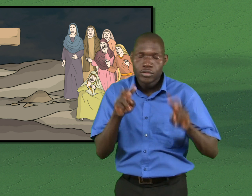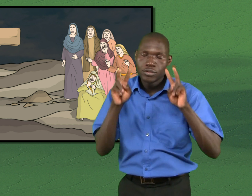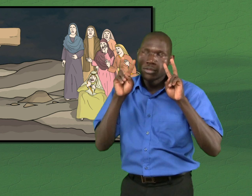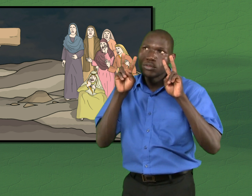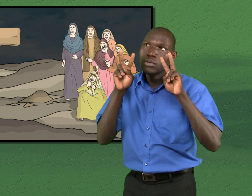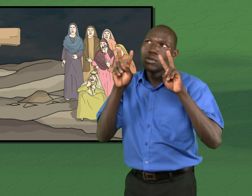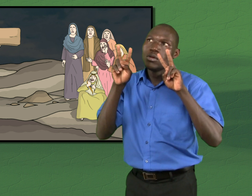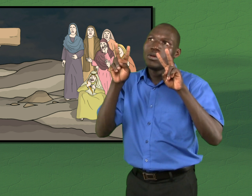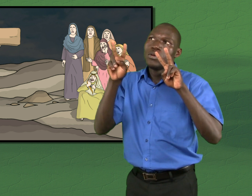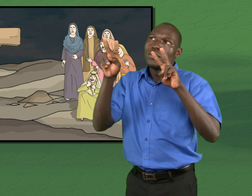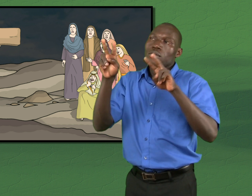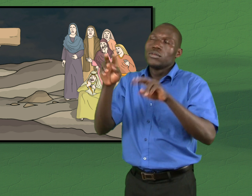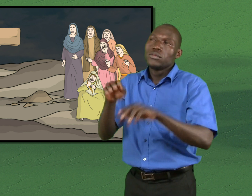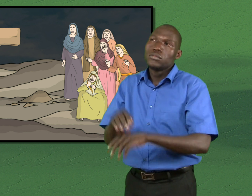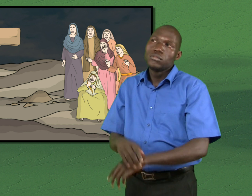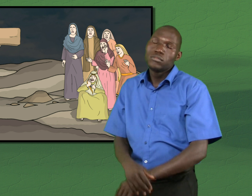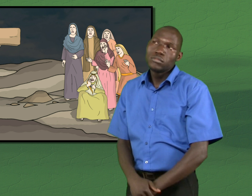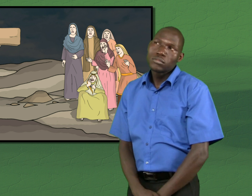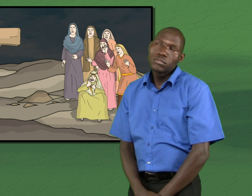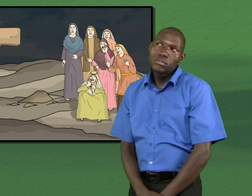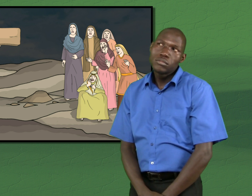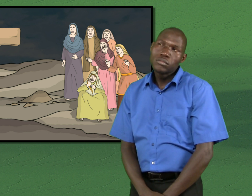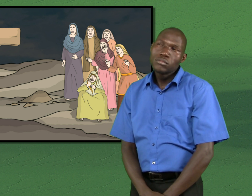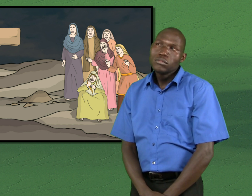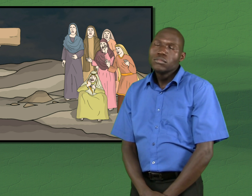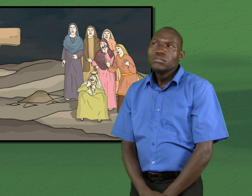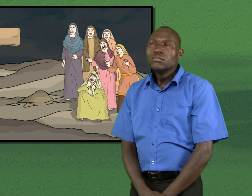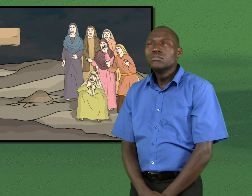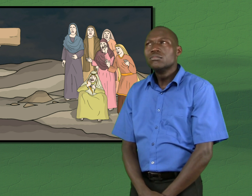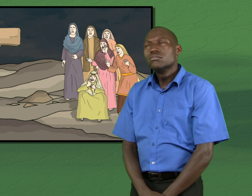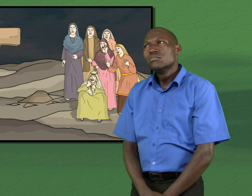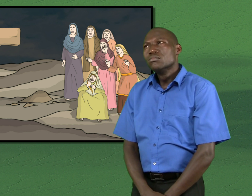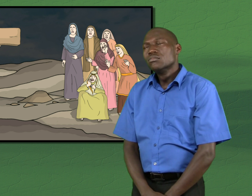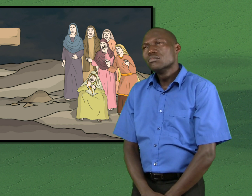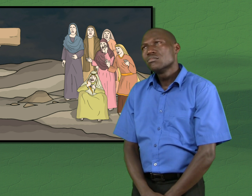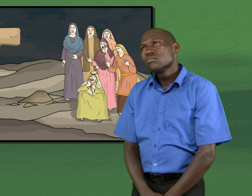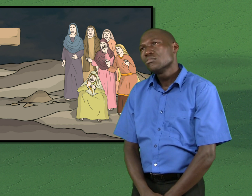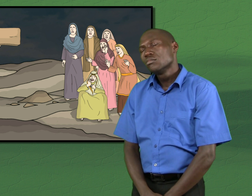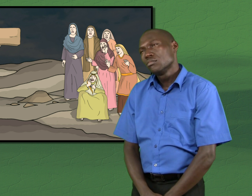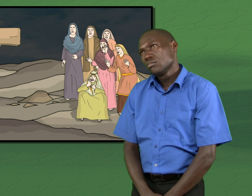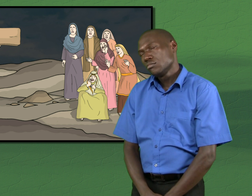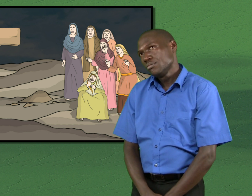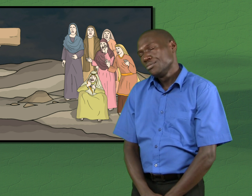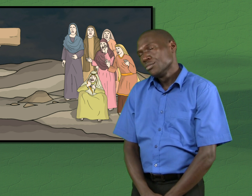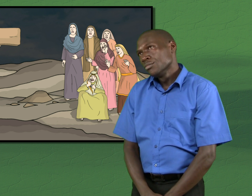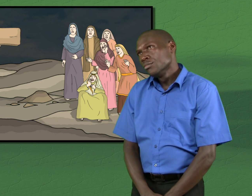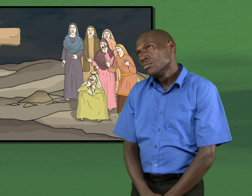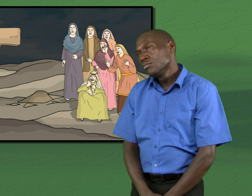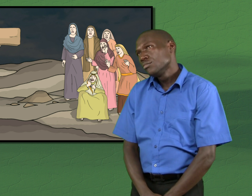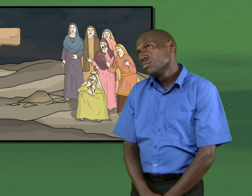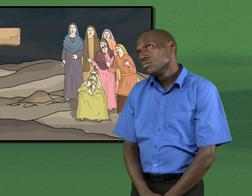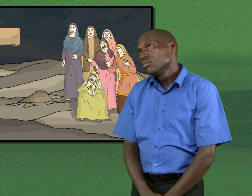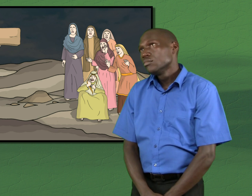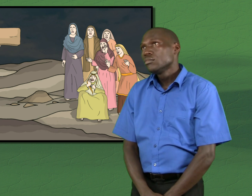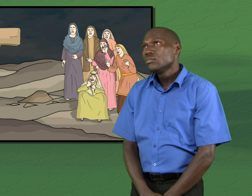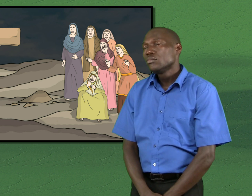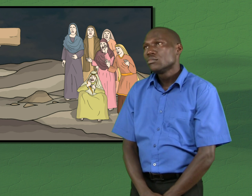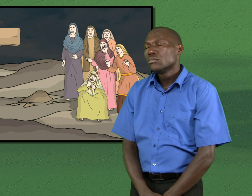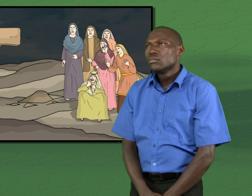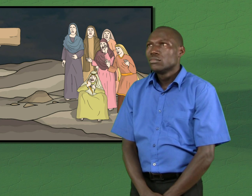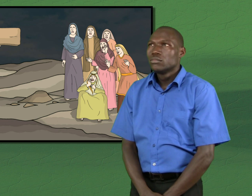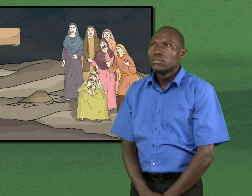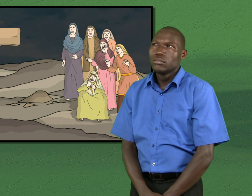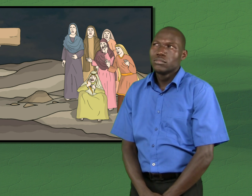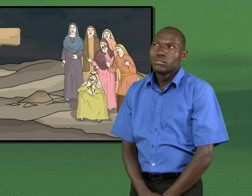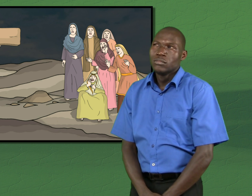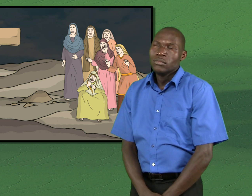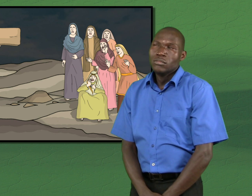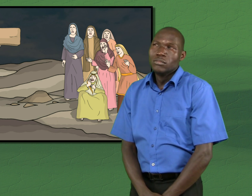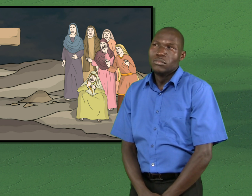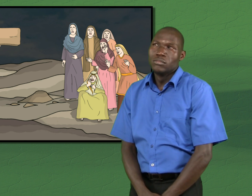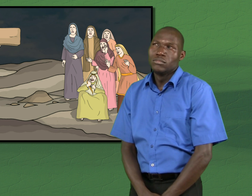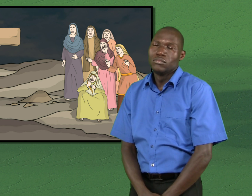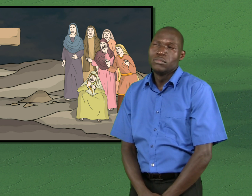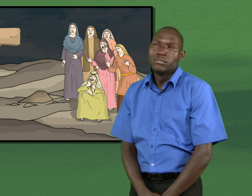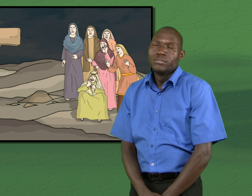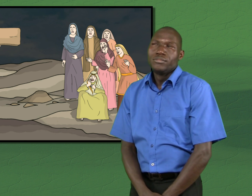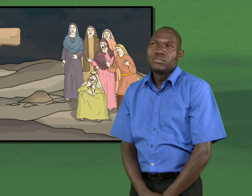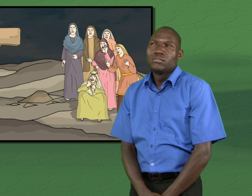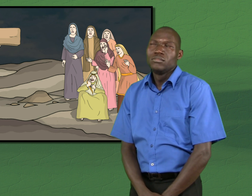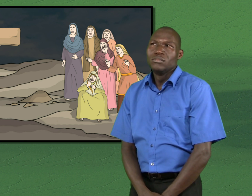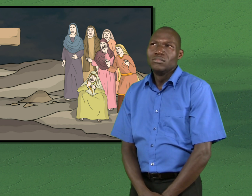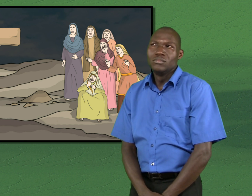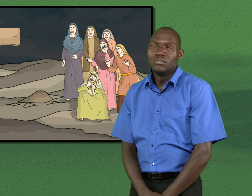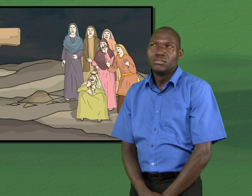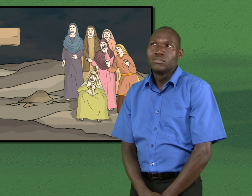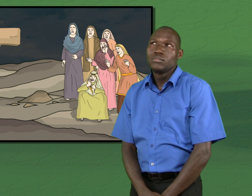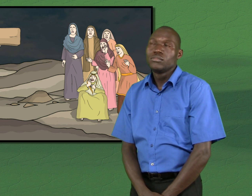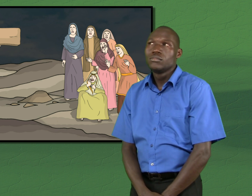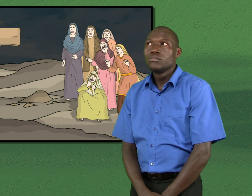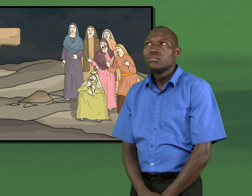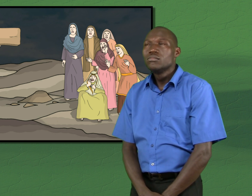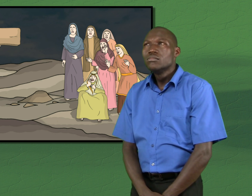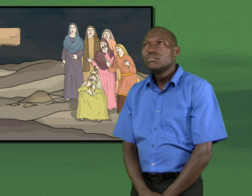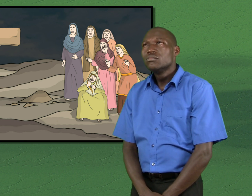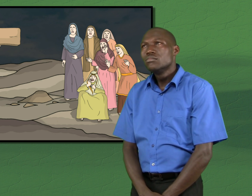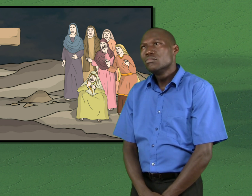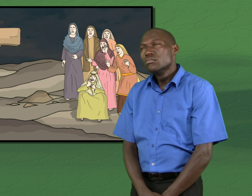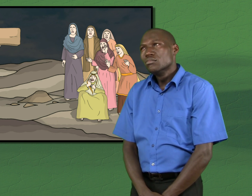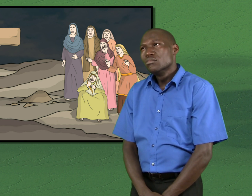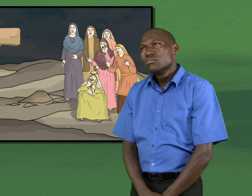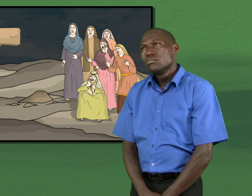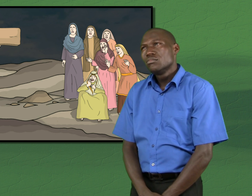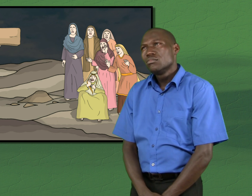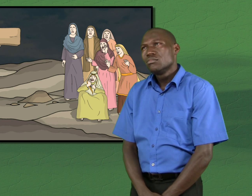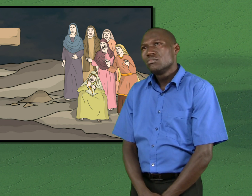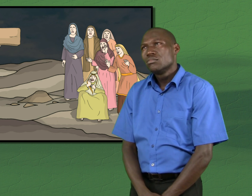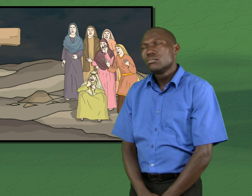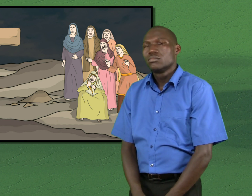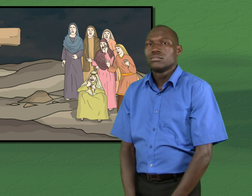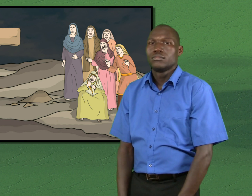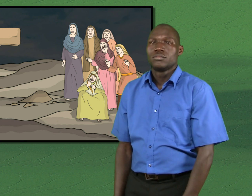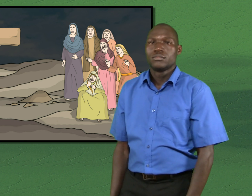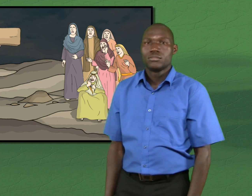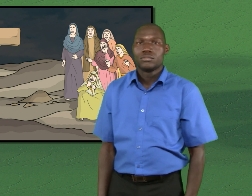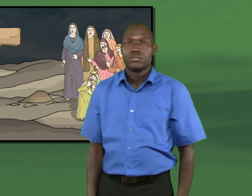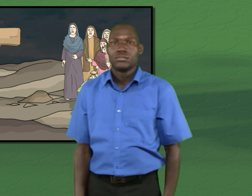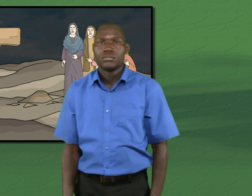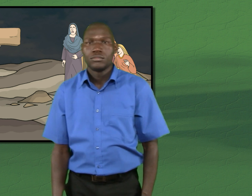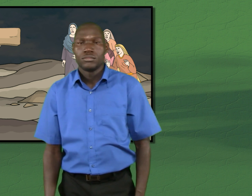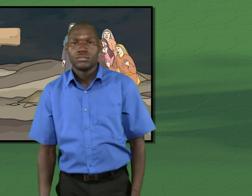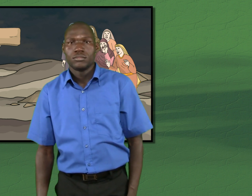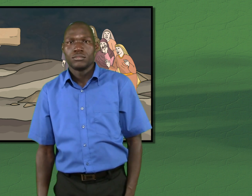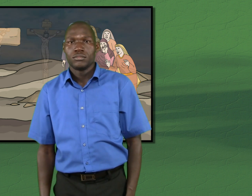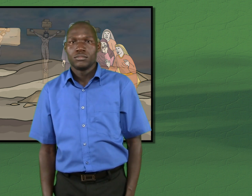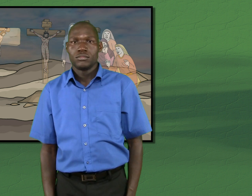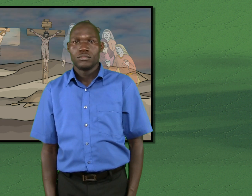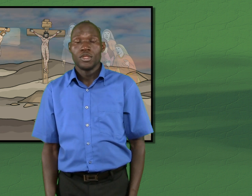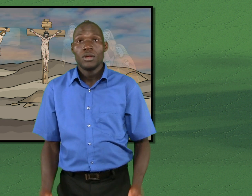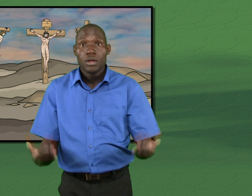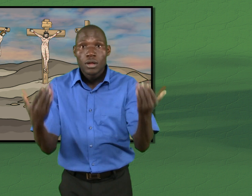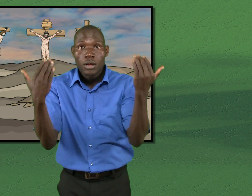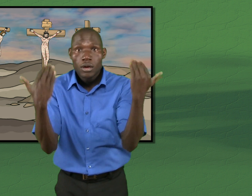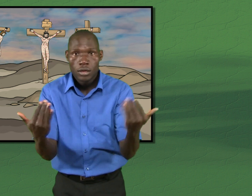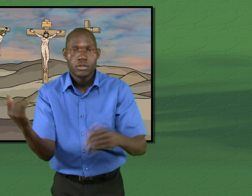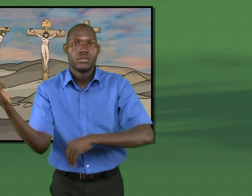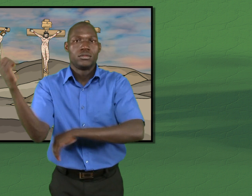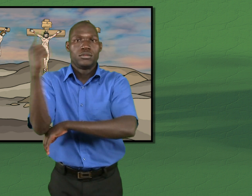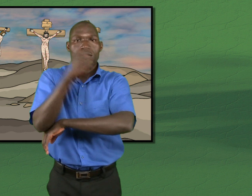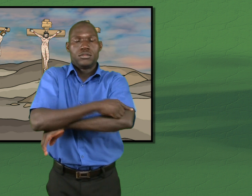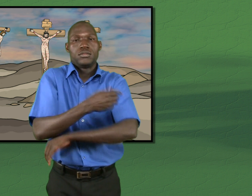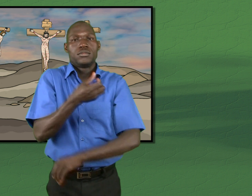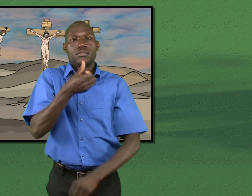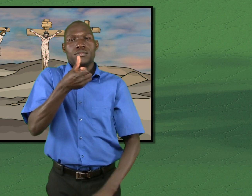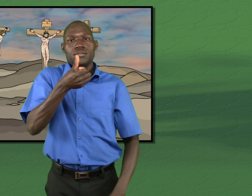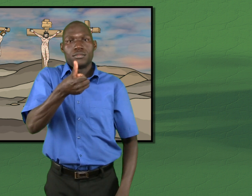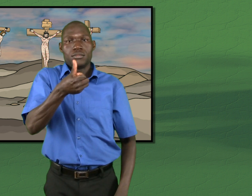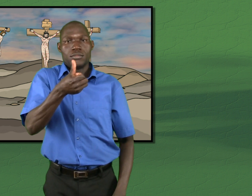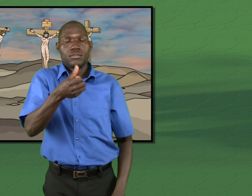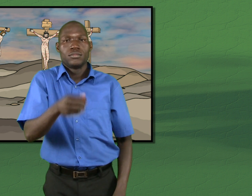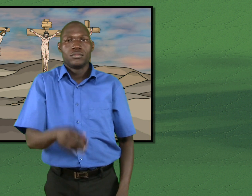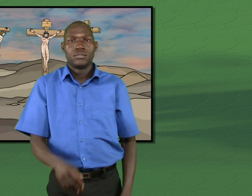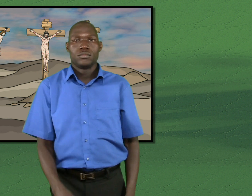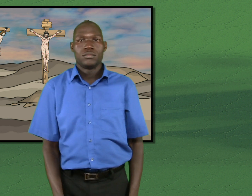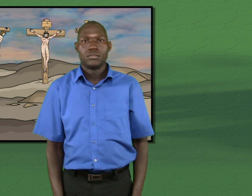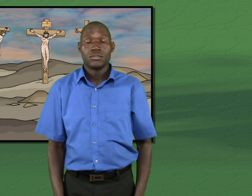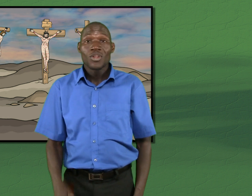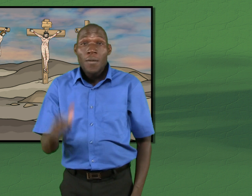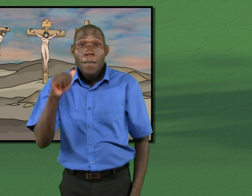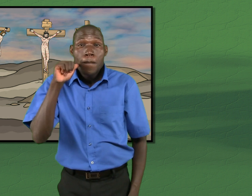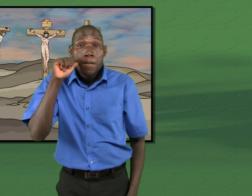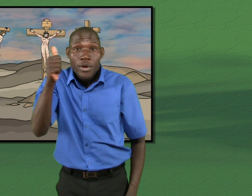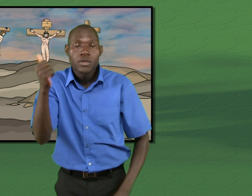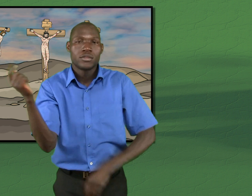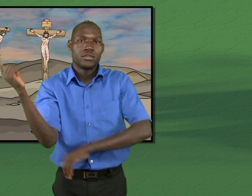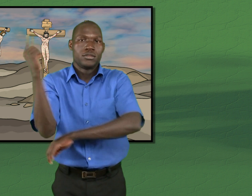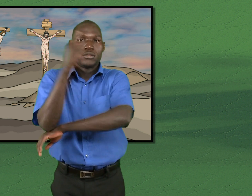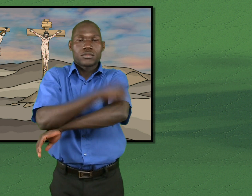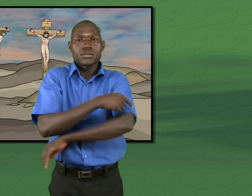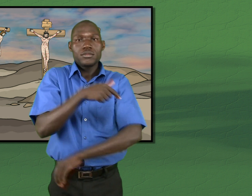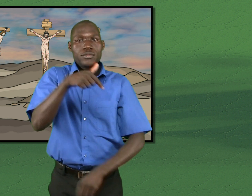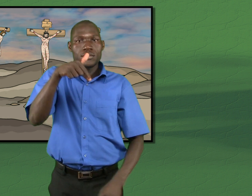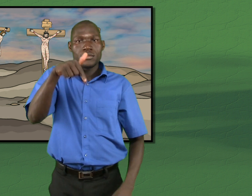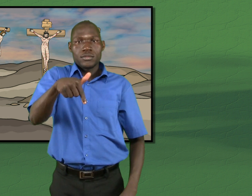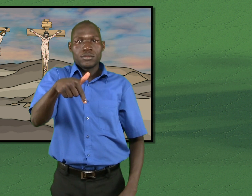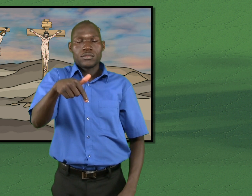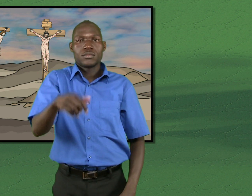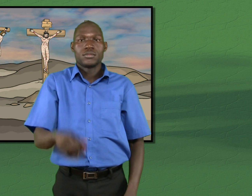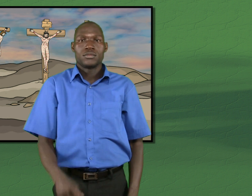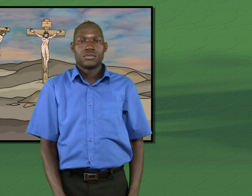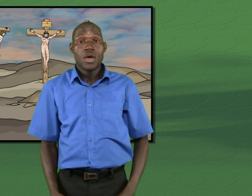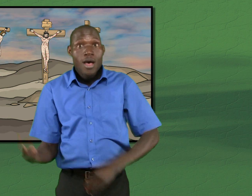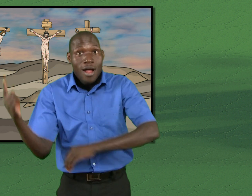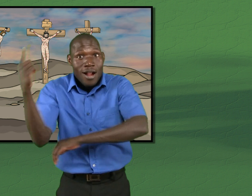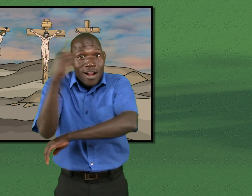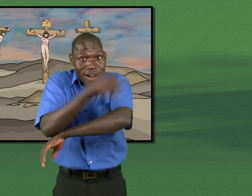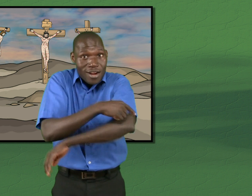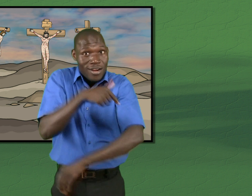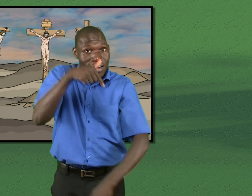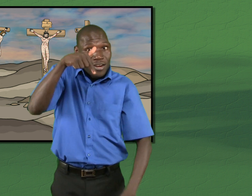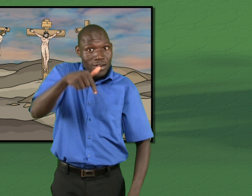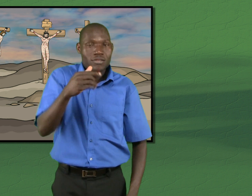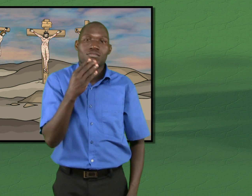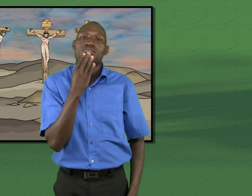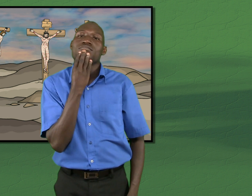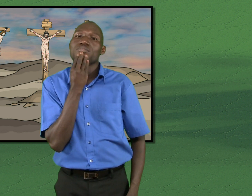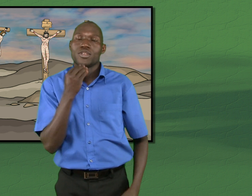“Sir,” they said, “we remember that while He was alive that deceiver said, ‘After three days I will rise again.’ So give the order that the tomb be secured until the third day. Otherwise, His disciples may come and steal Him away and tell the people He has risen from the dead. And this last deception would be worse than the first.” “You have a guard,” Pilate said. “Go, make the tomb as secure as you know how.” So they went and secured the tomb by sealing the stone and posting the guard. Then Jesus said, “Father, forgive them, for they do not know what they are doing.”